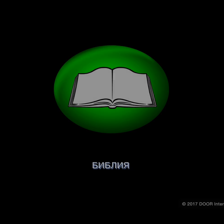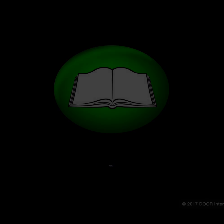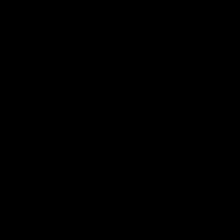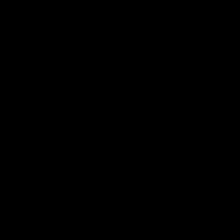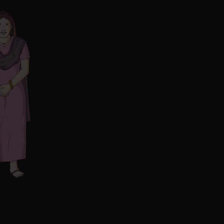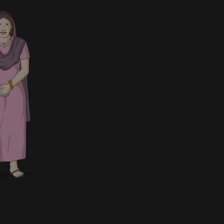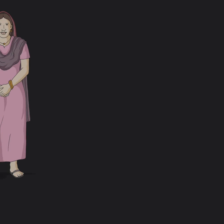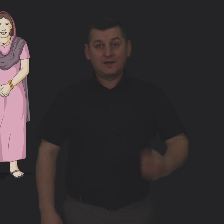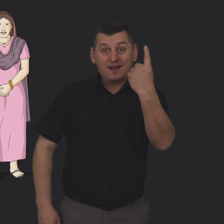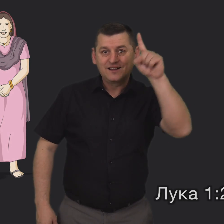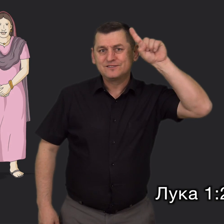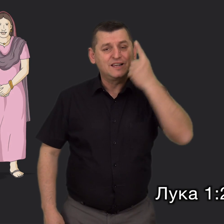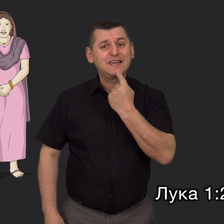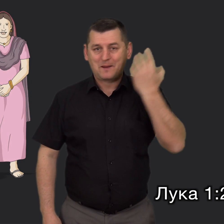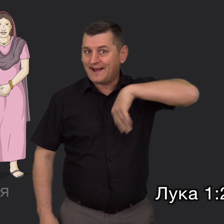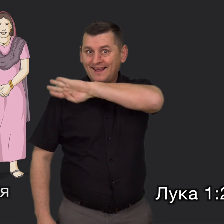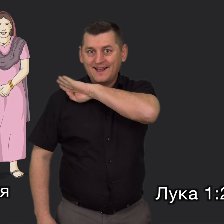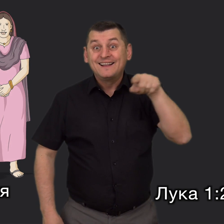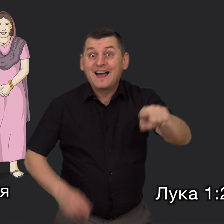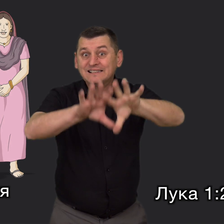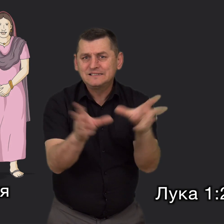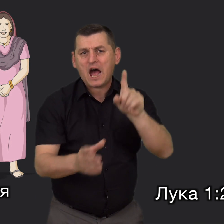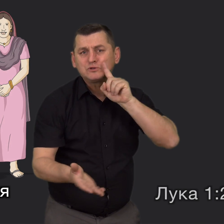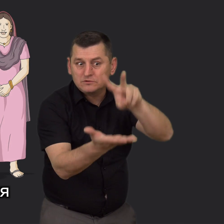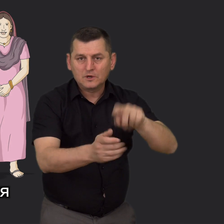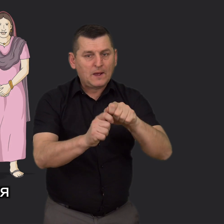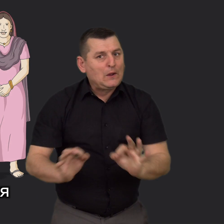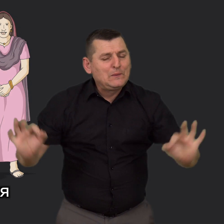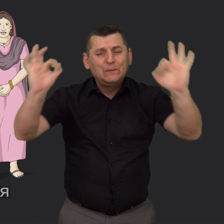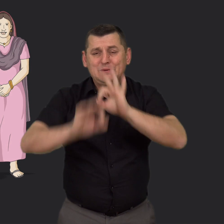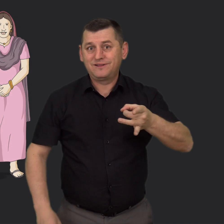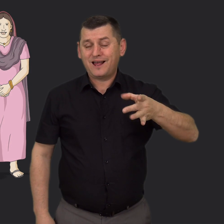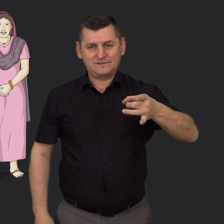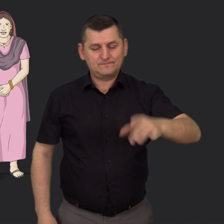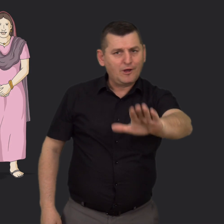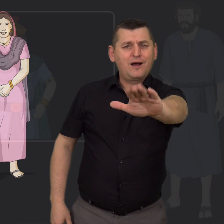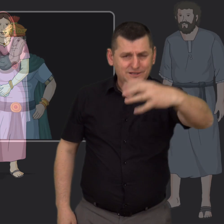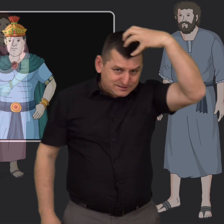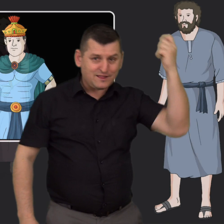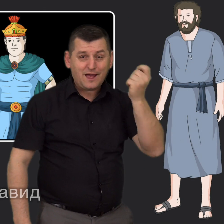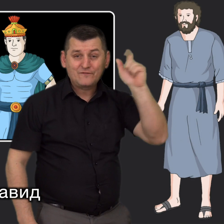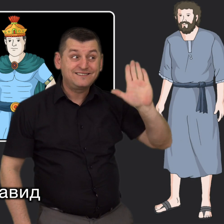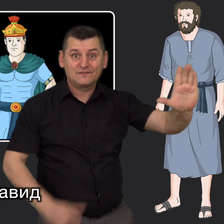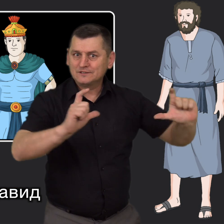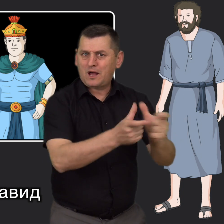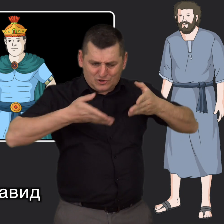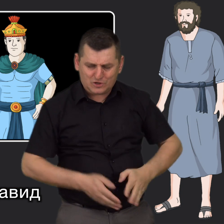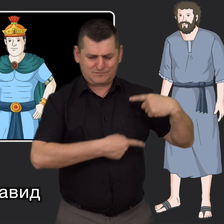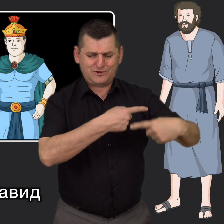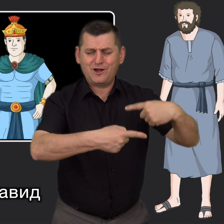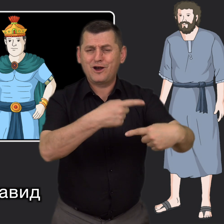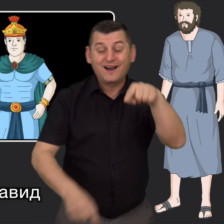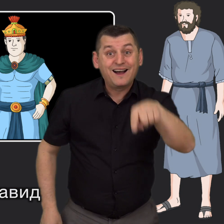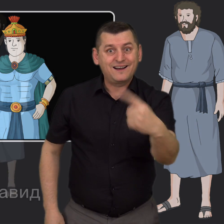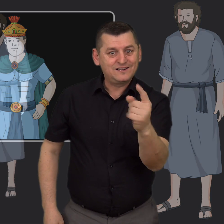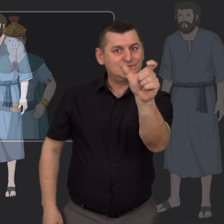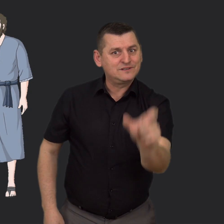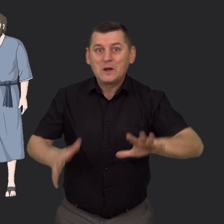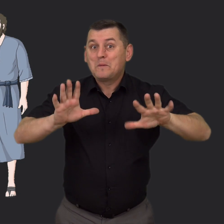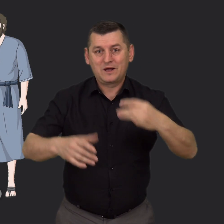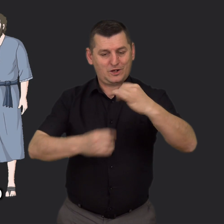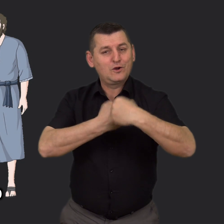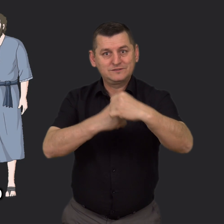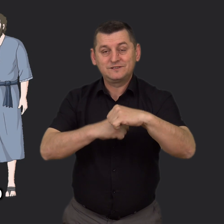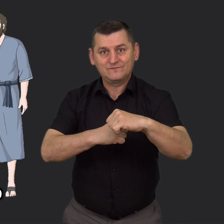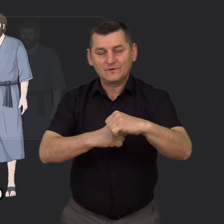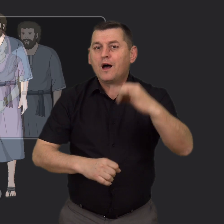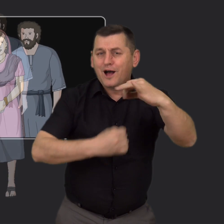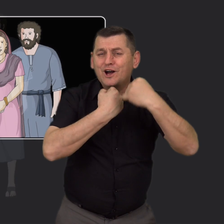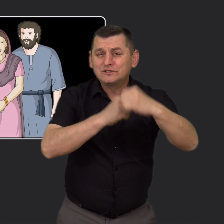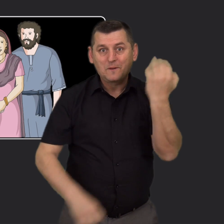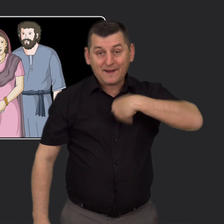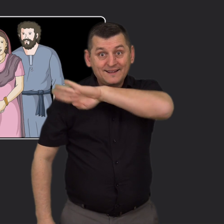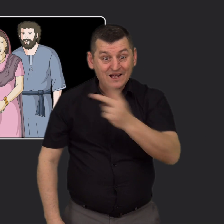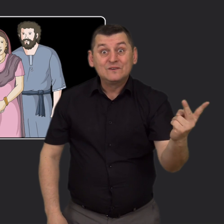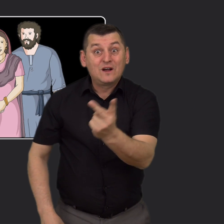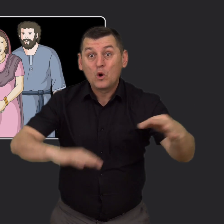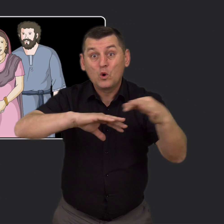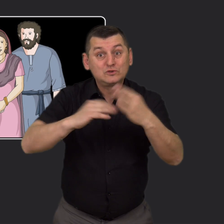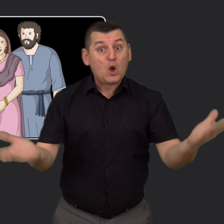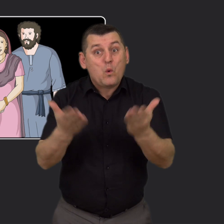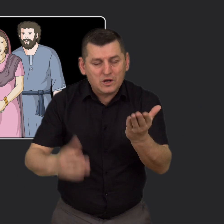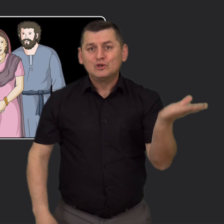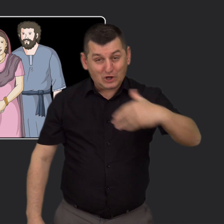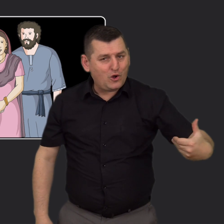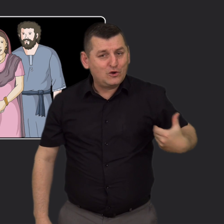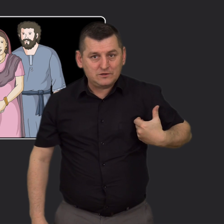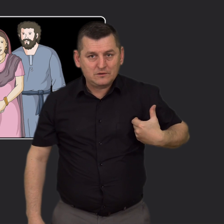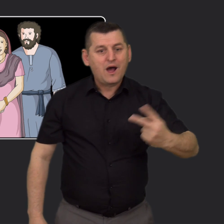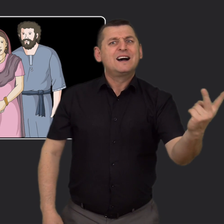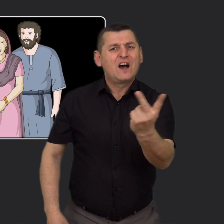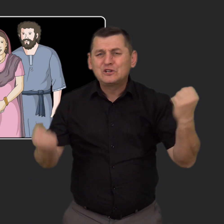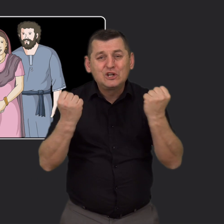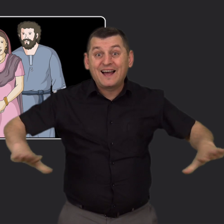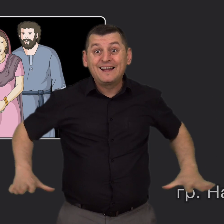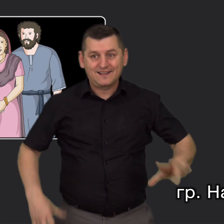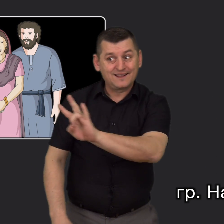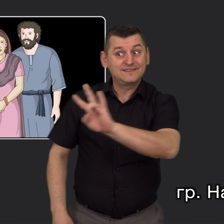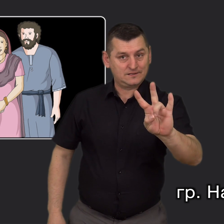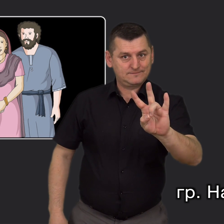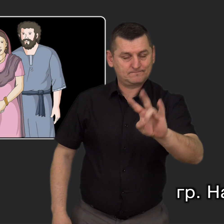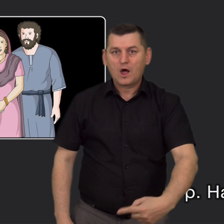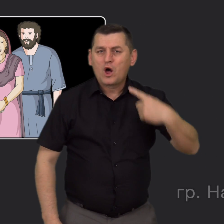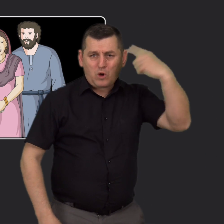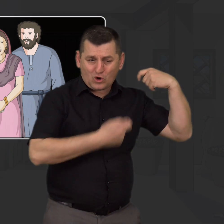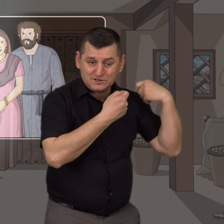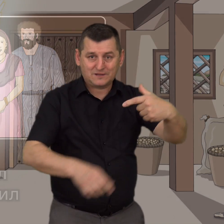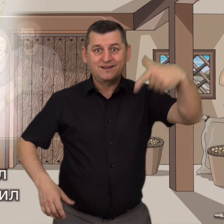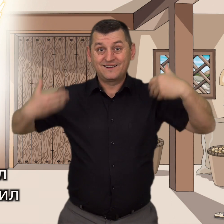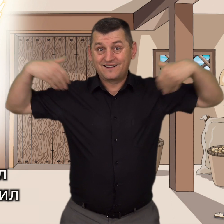In the sixth month, God sent the angel Gabriel to a town in Galilee called Nazareth, to a virgin pledged in marriage to a man named Joseph, who was of the house of David.